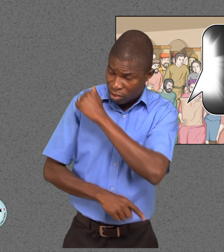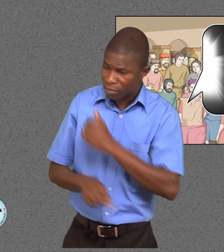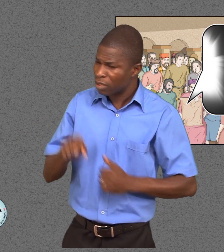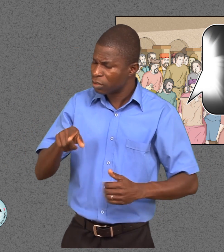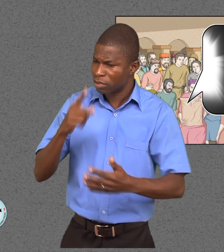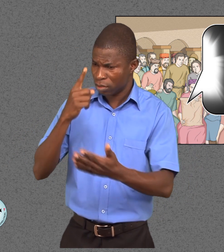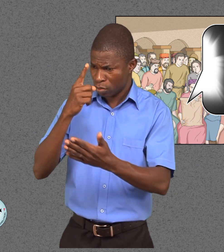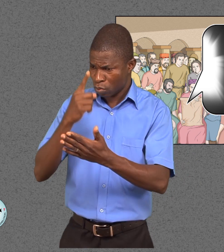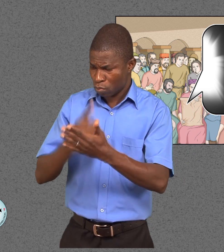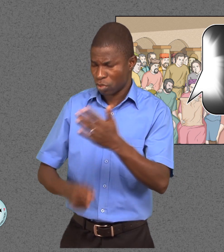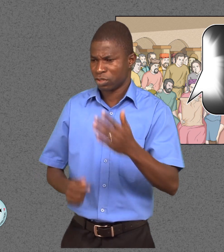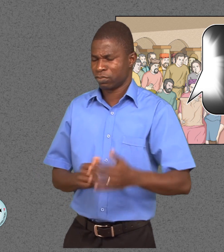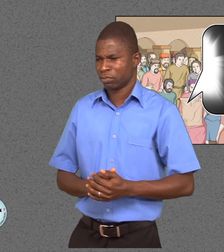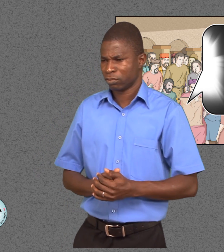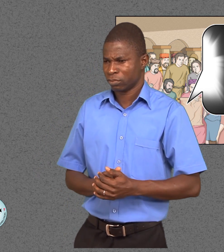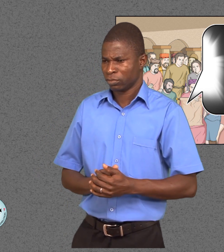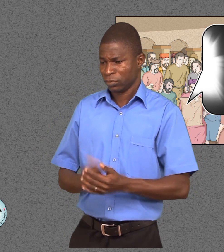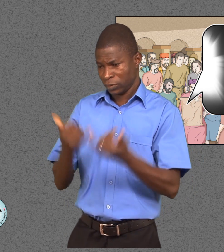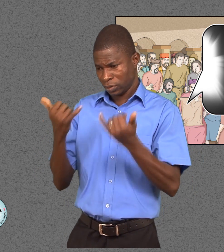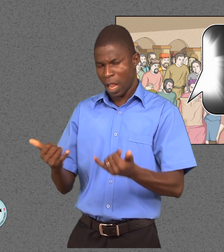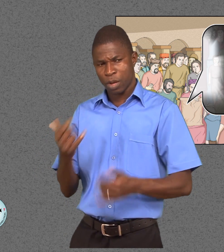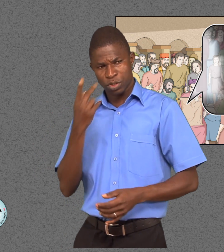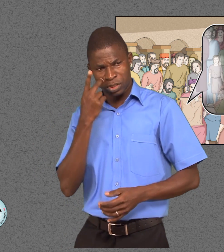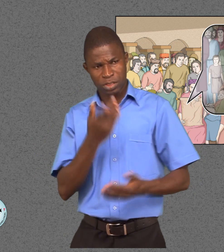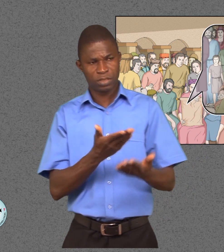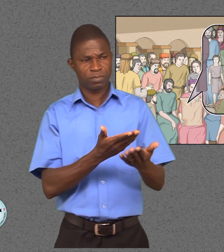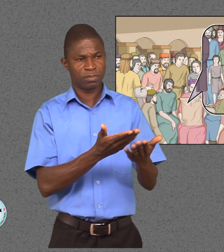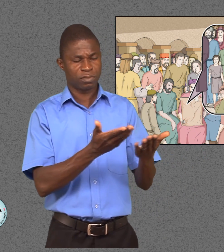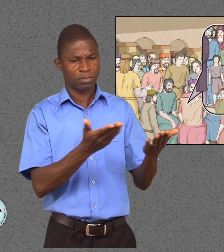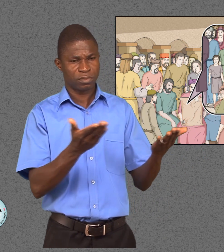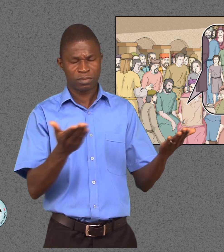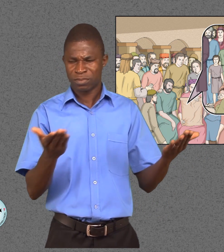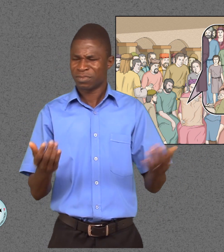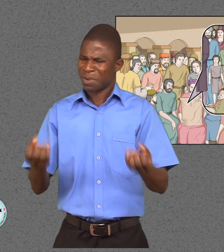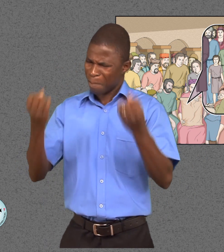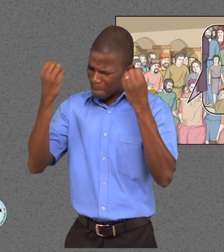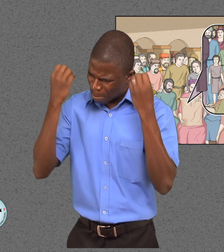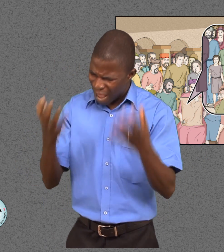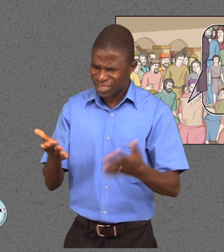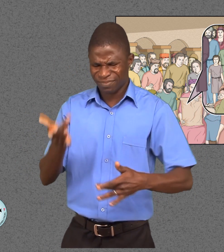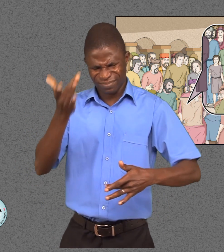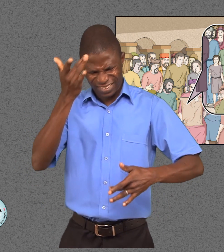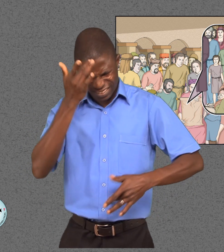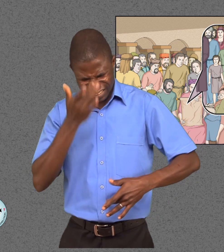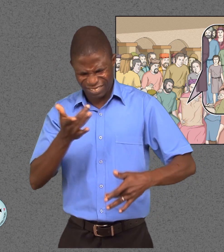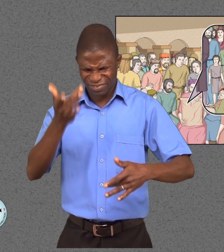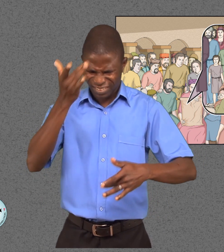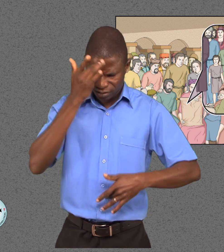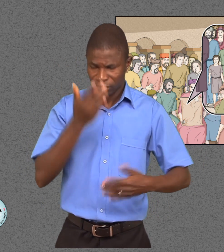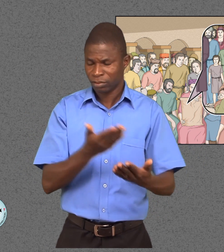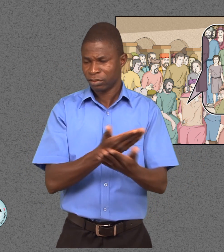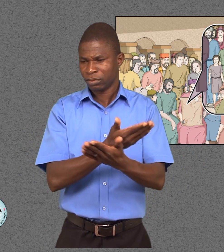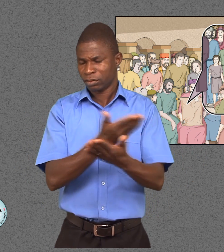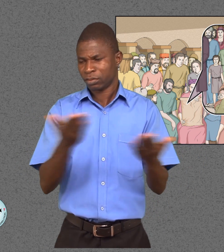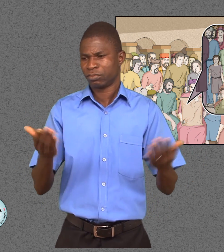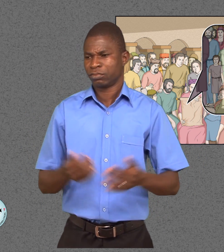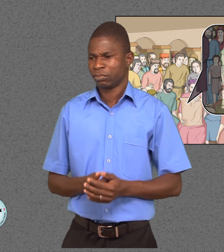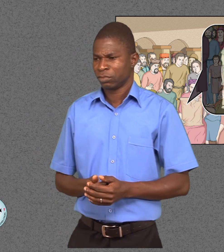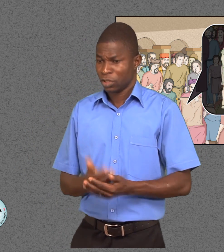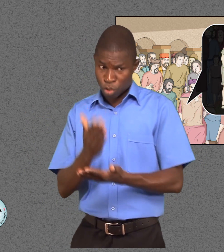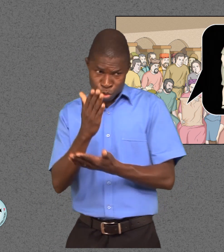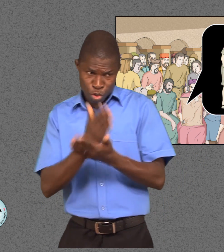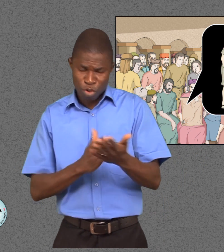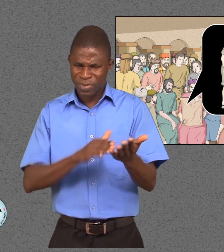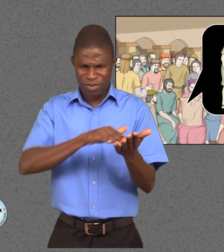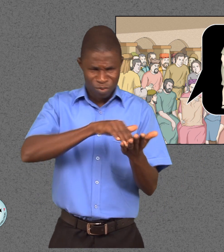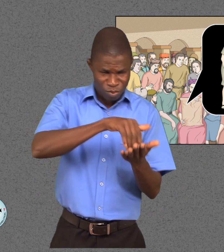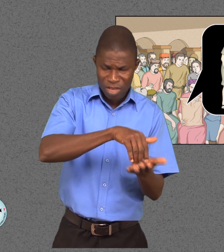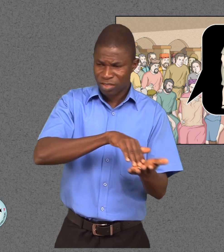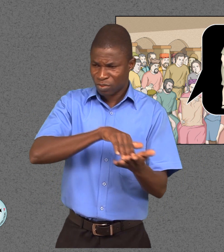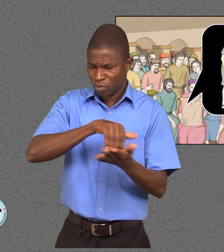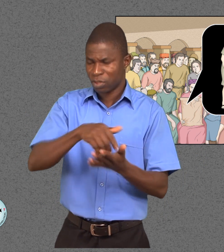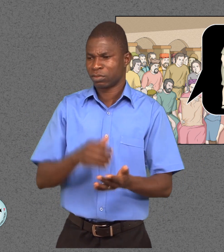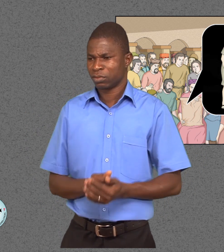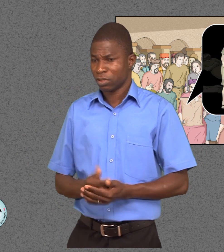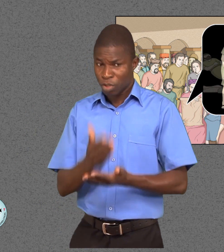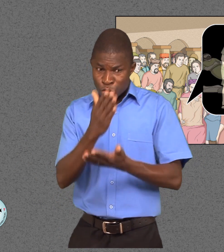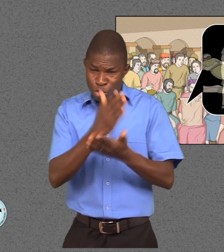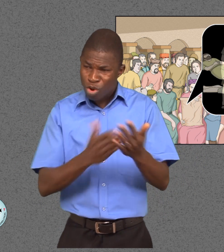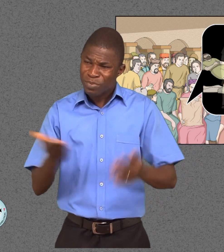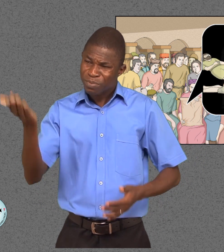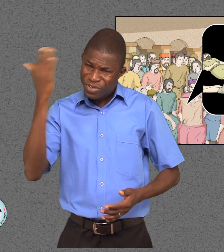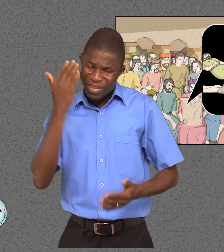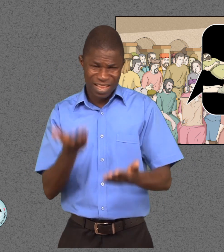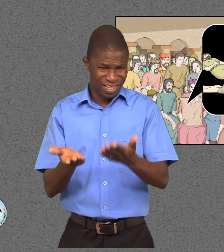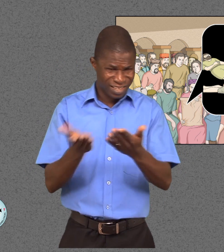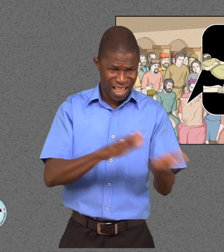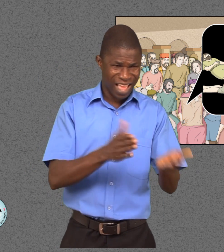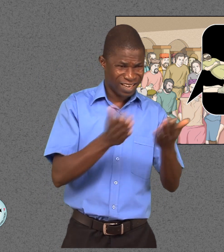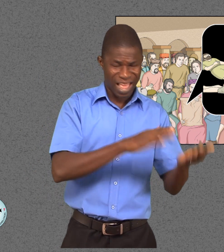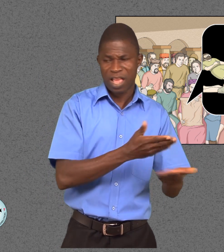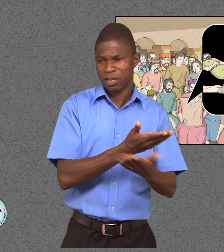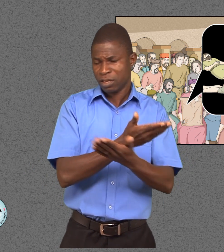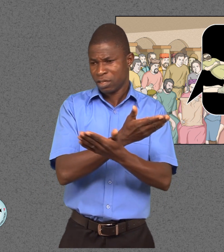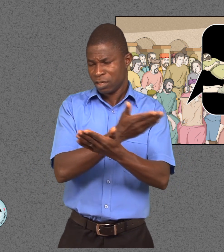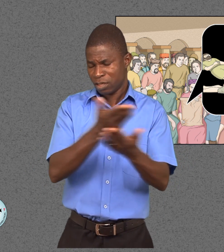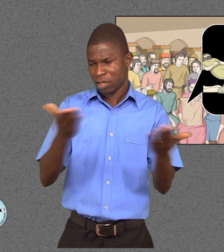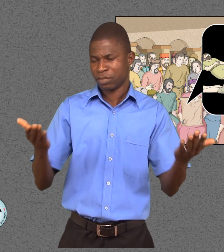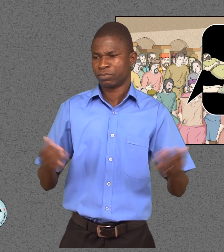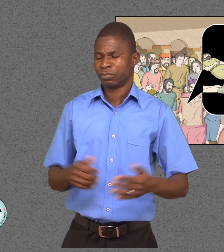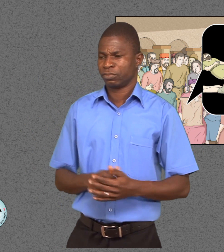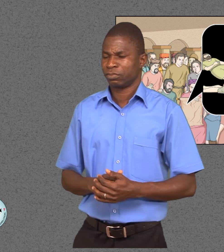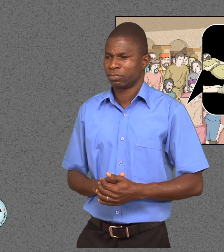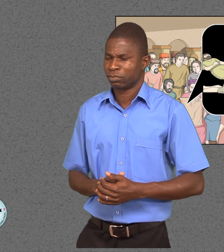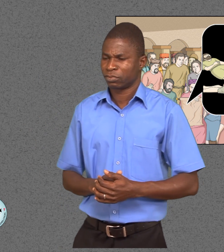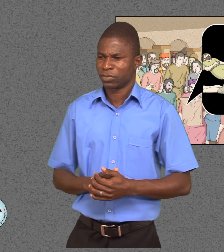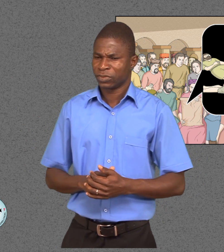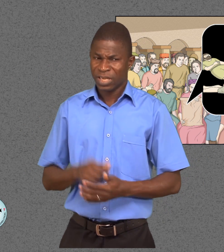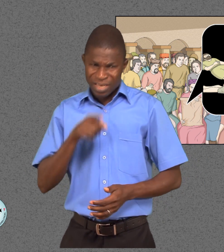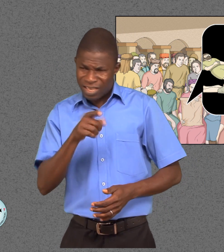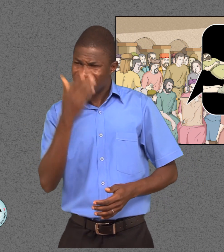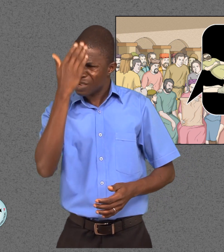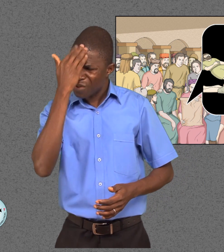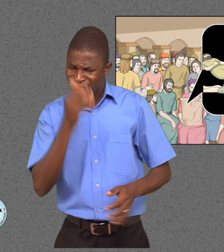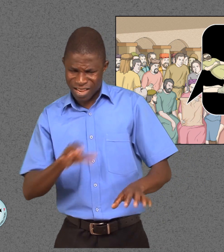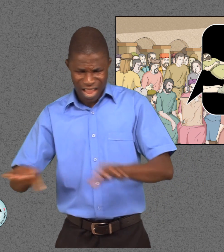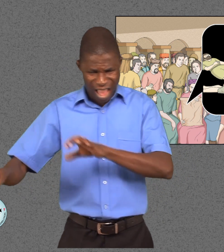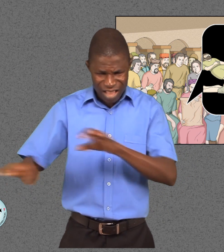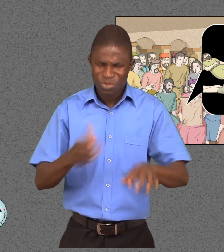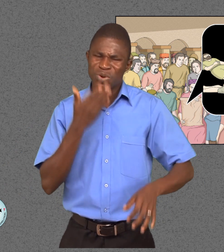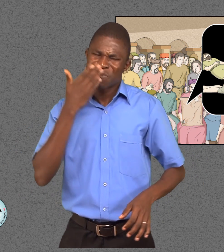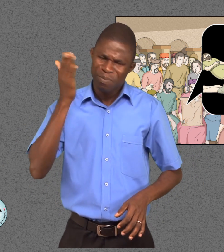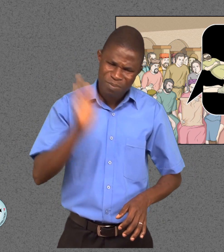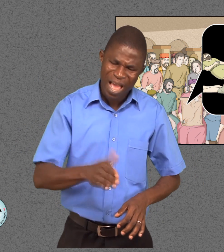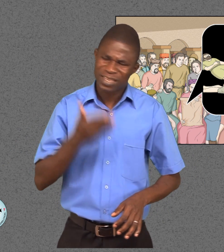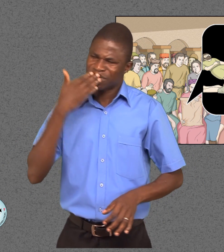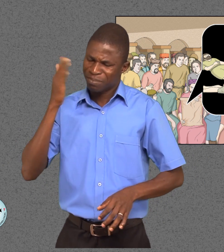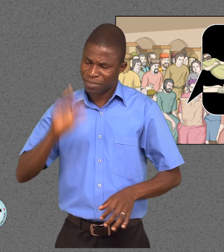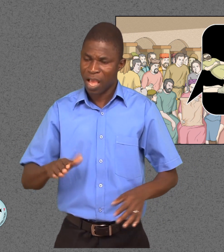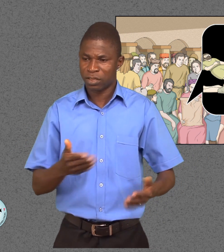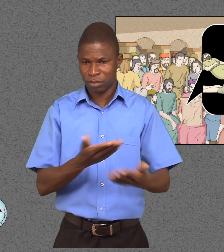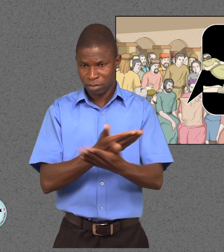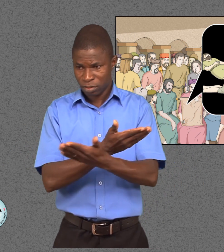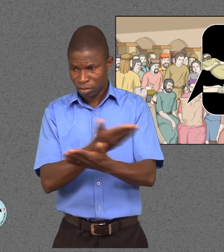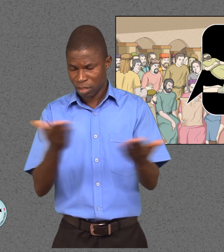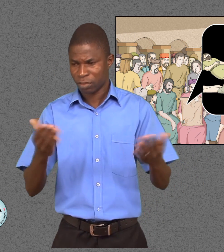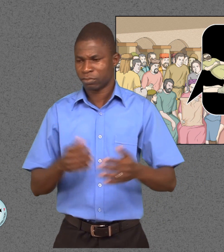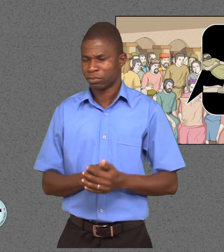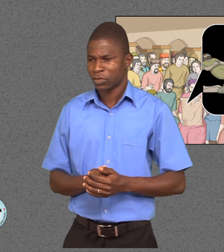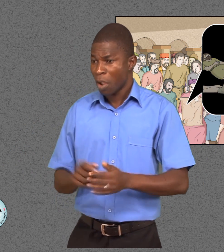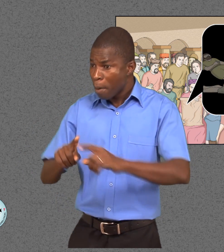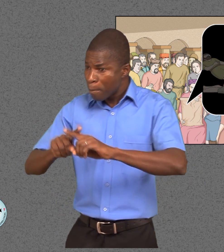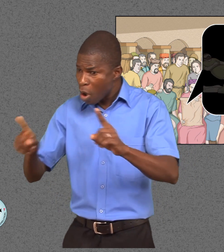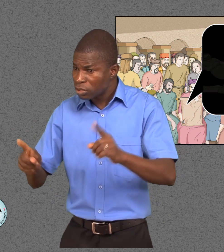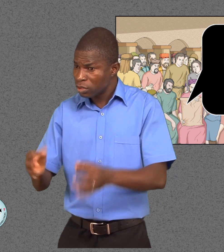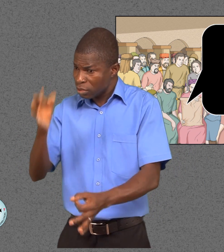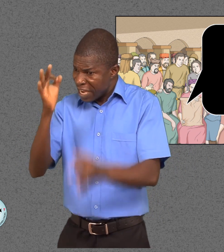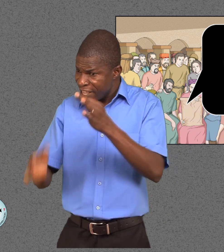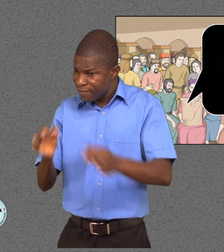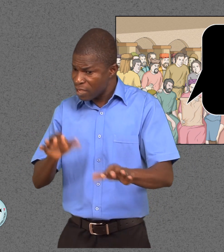That is why many among you are weak and sick, and a number of you have fallen asleep.